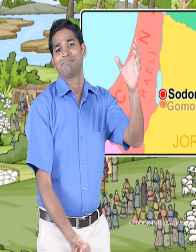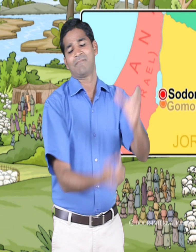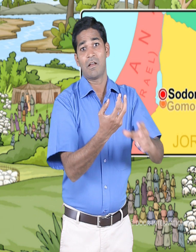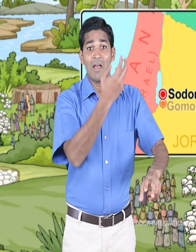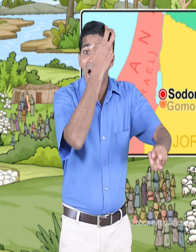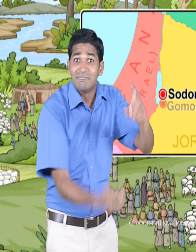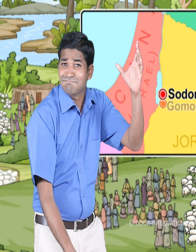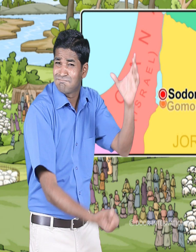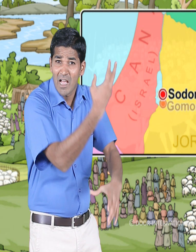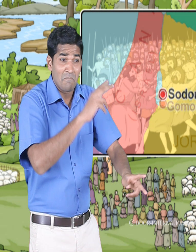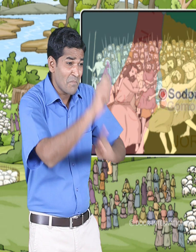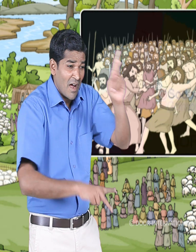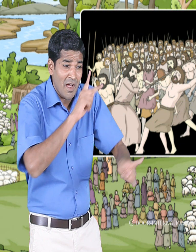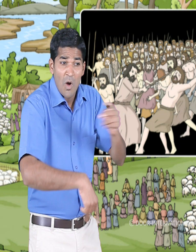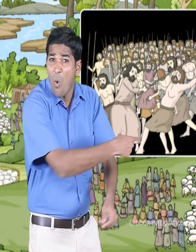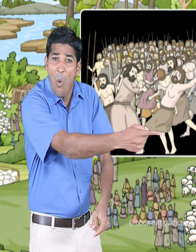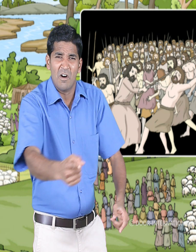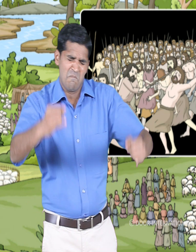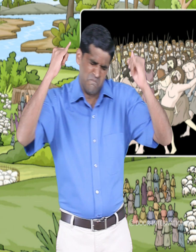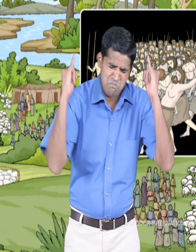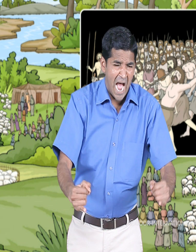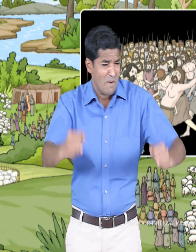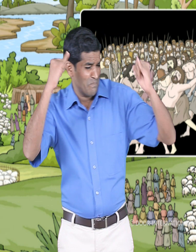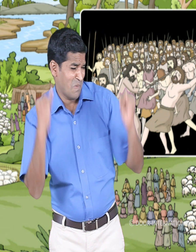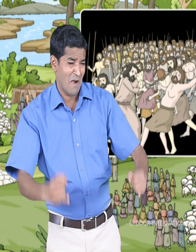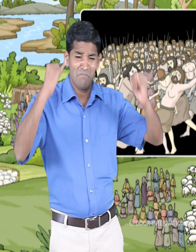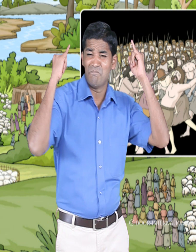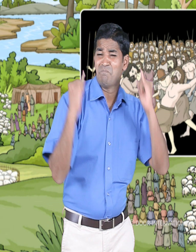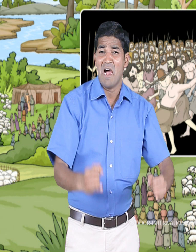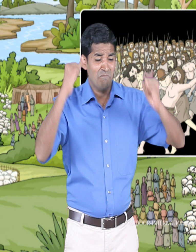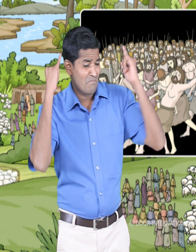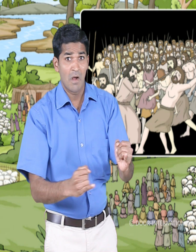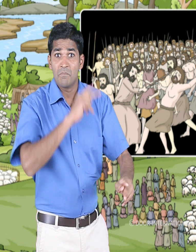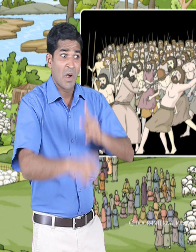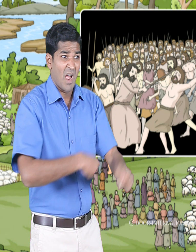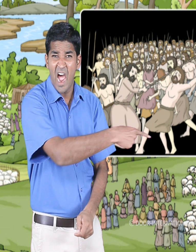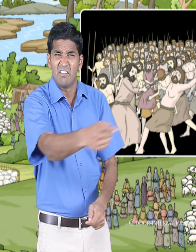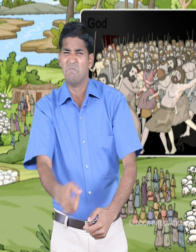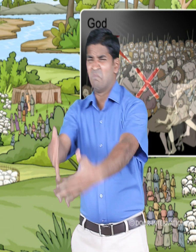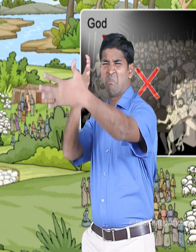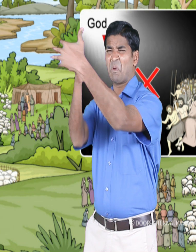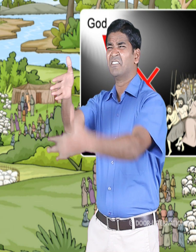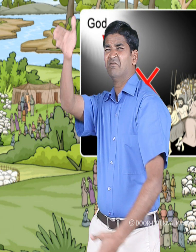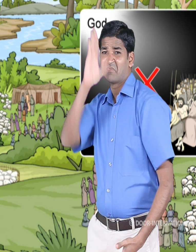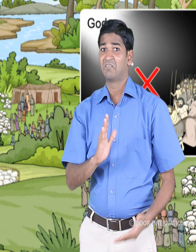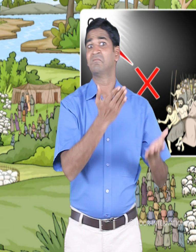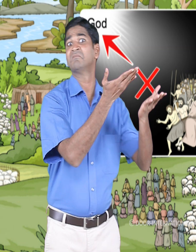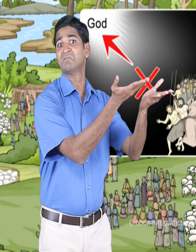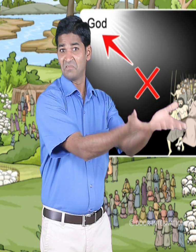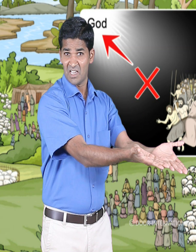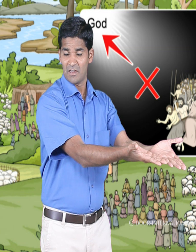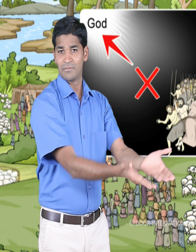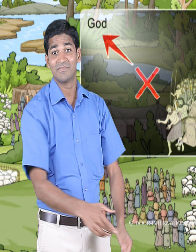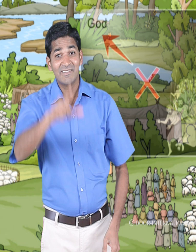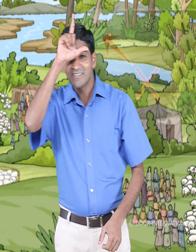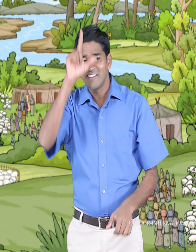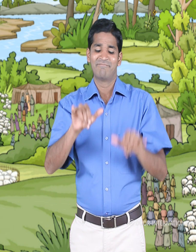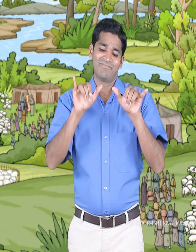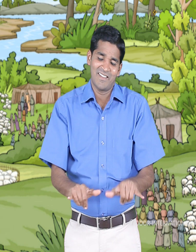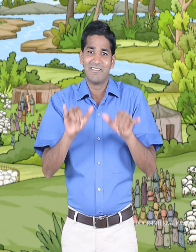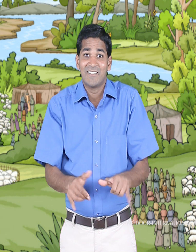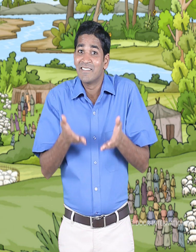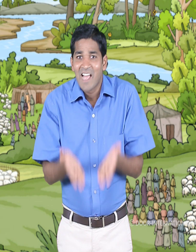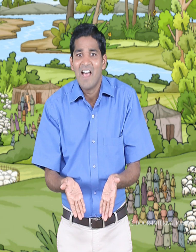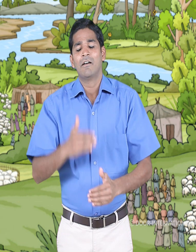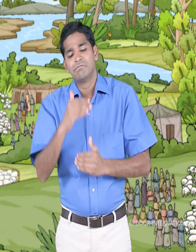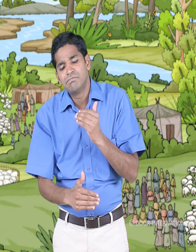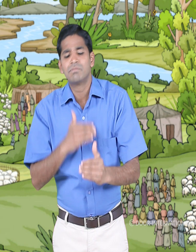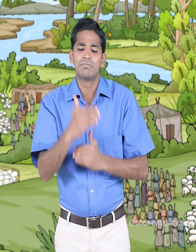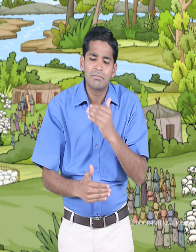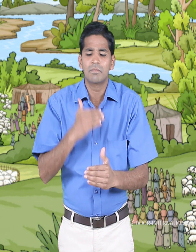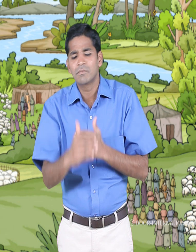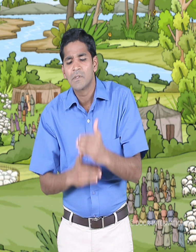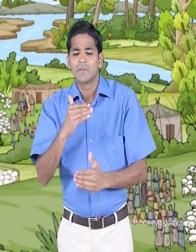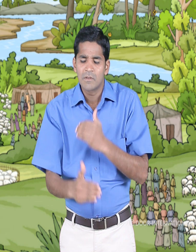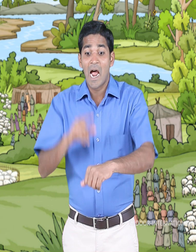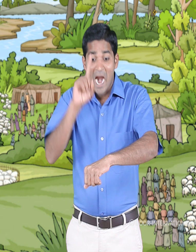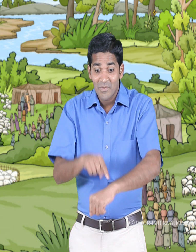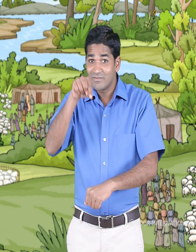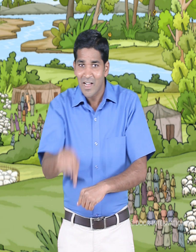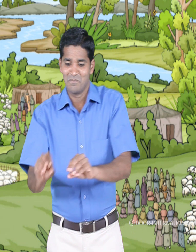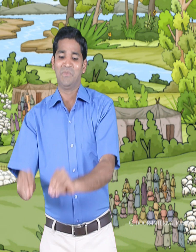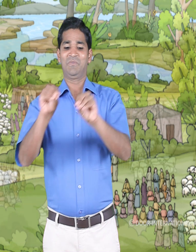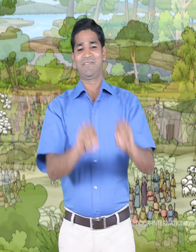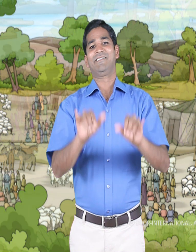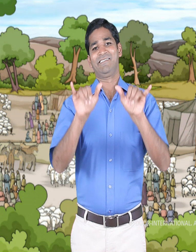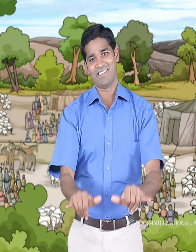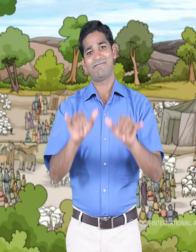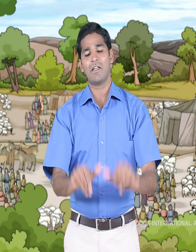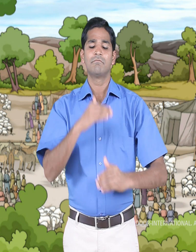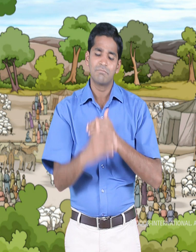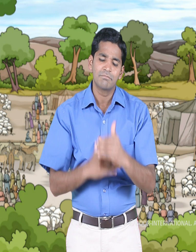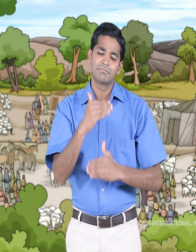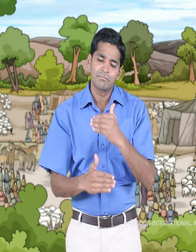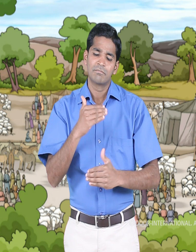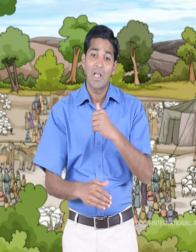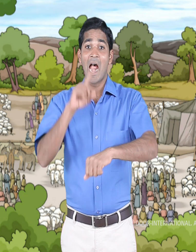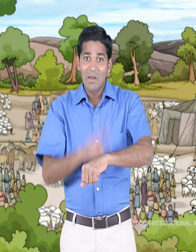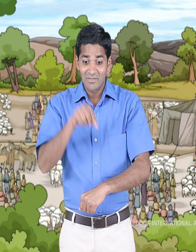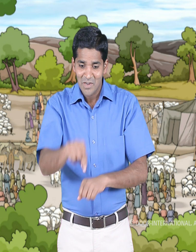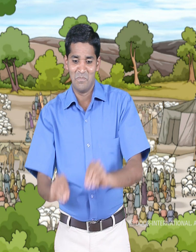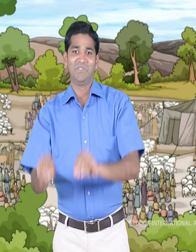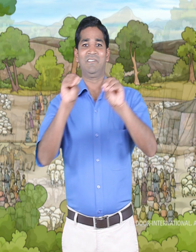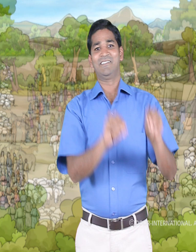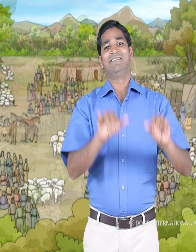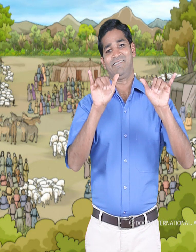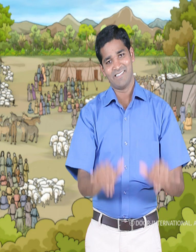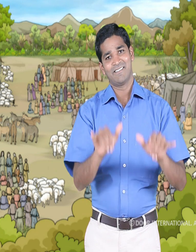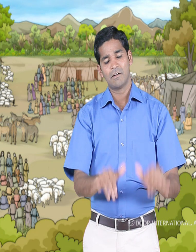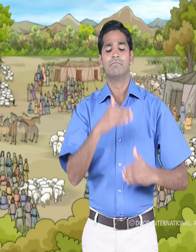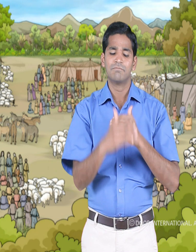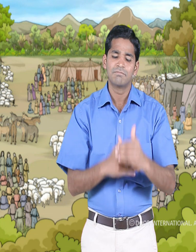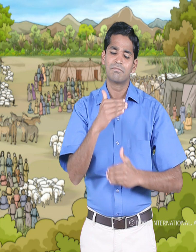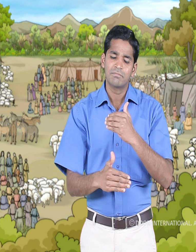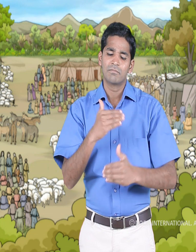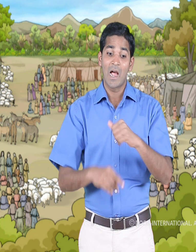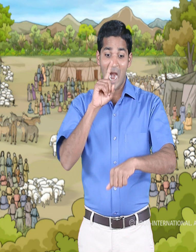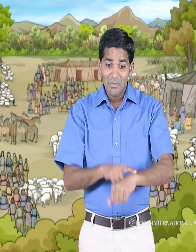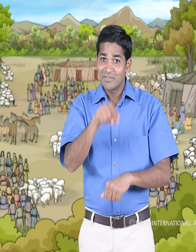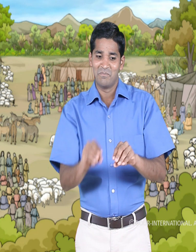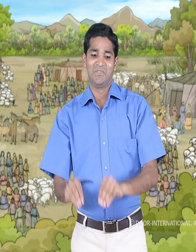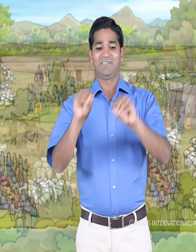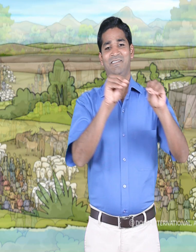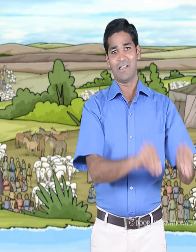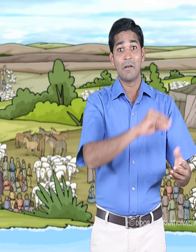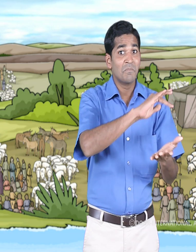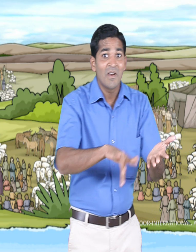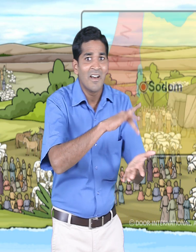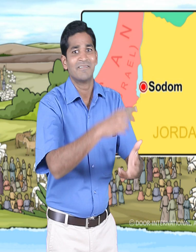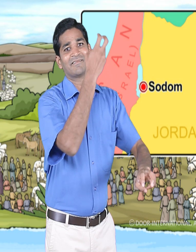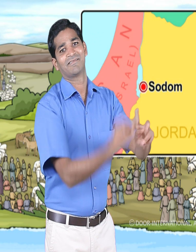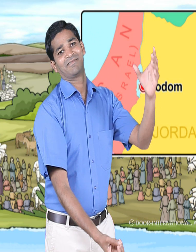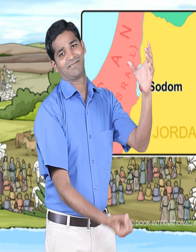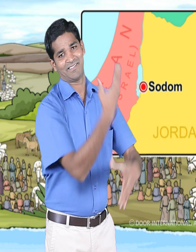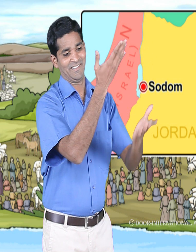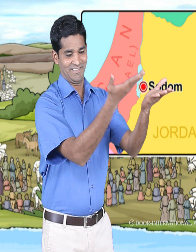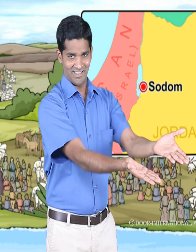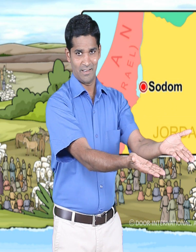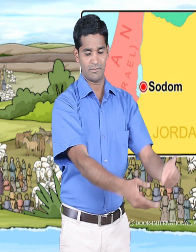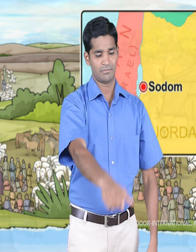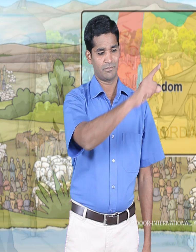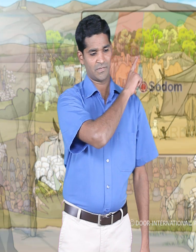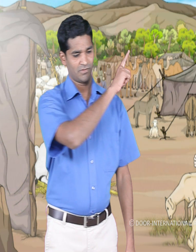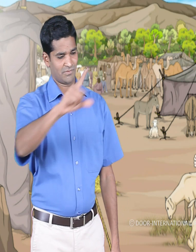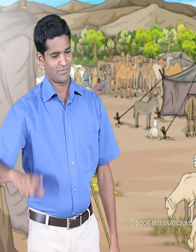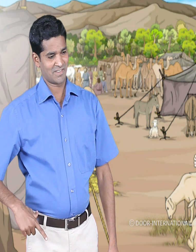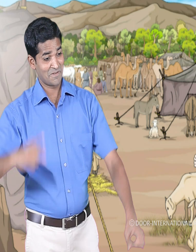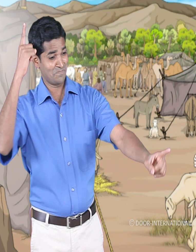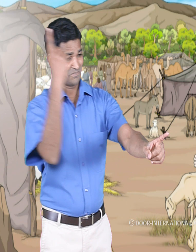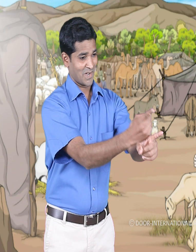But the men of Sodom were wicked, sinning greatly against the LORD.